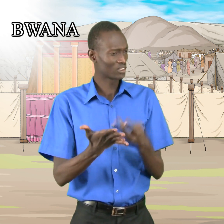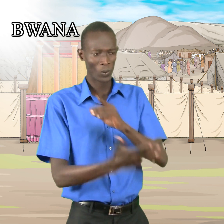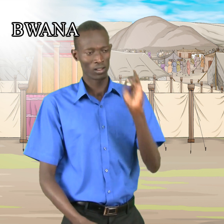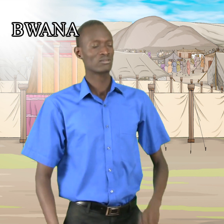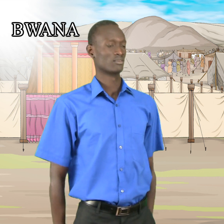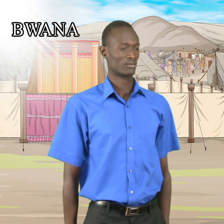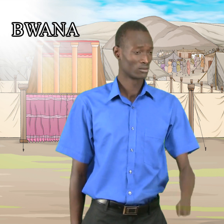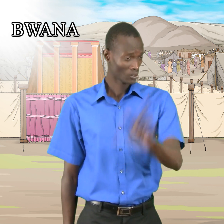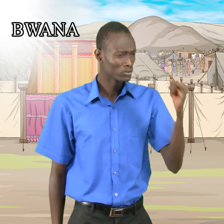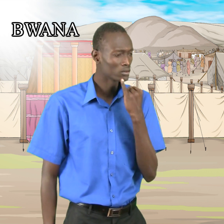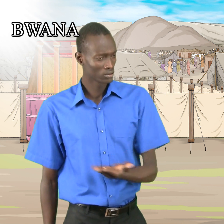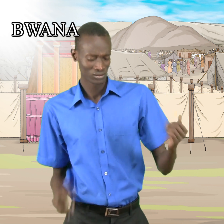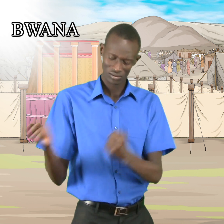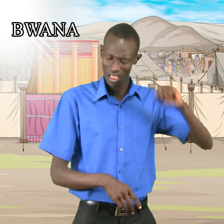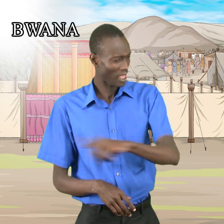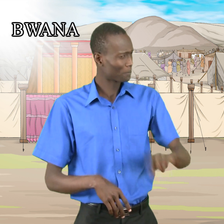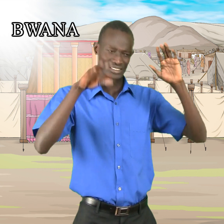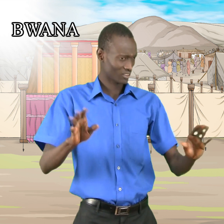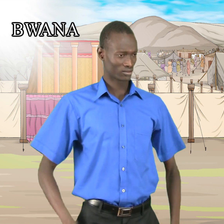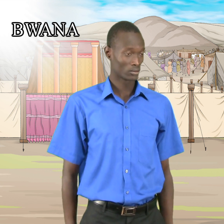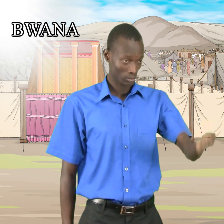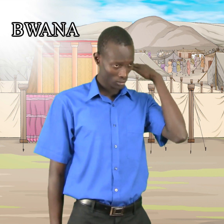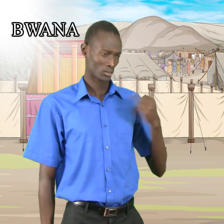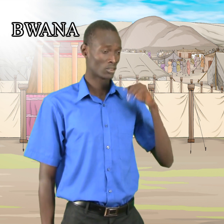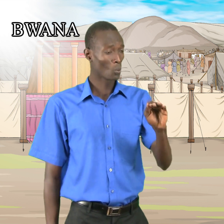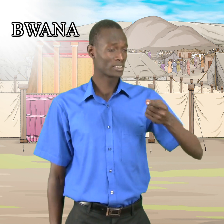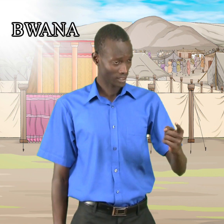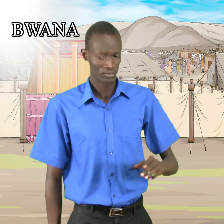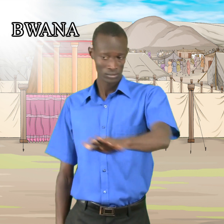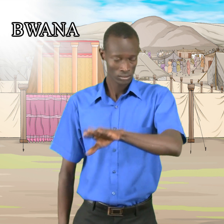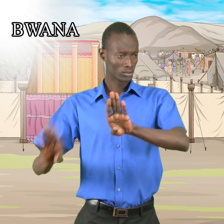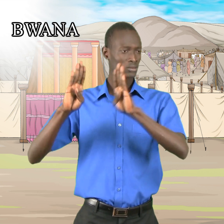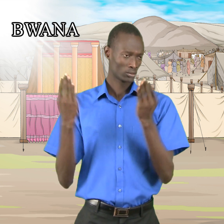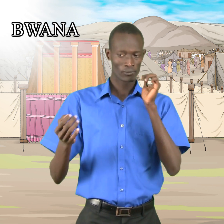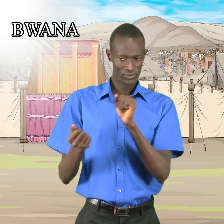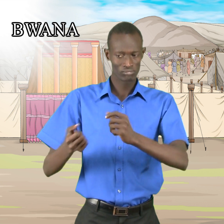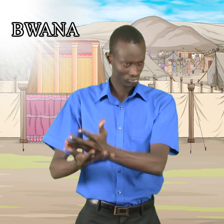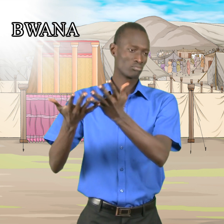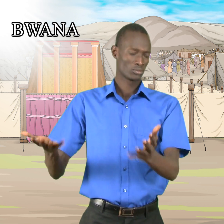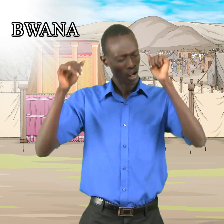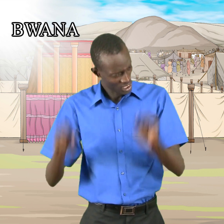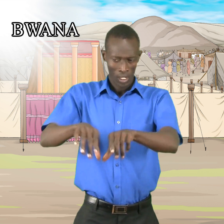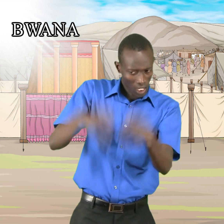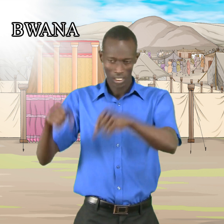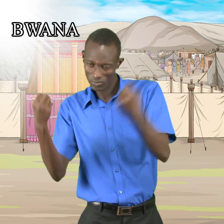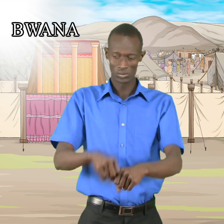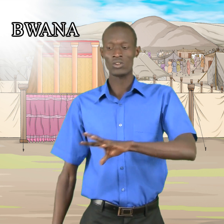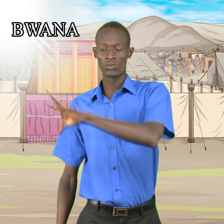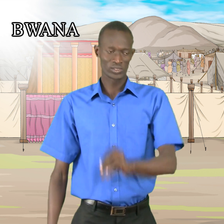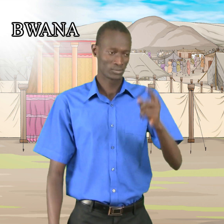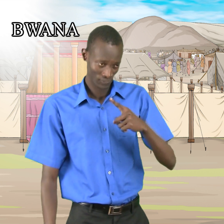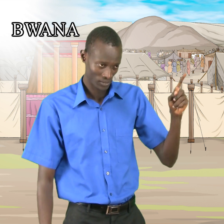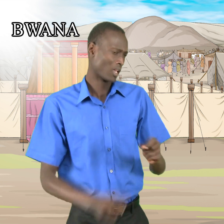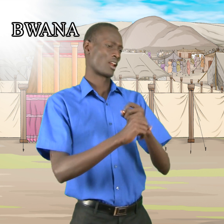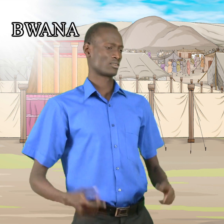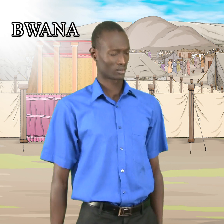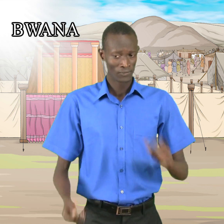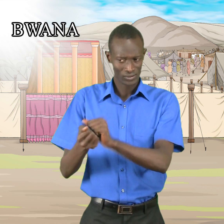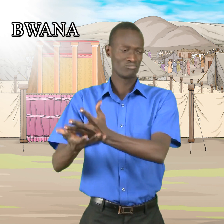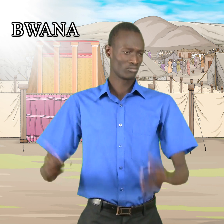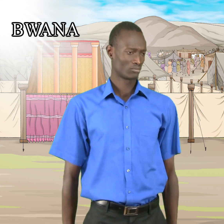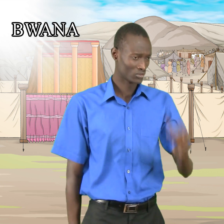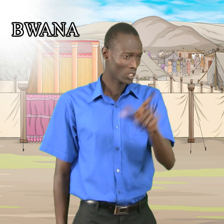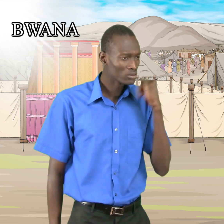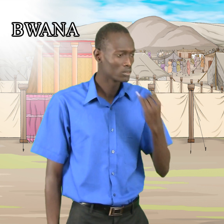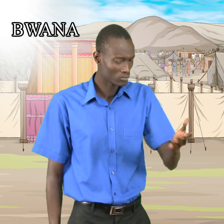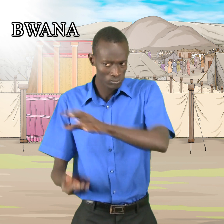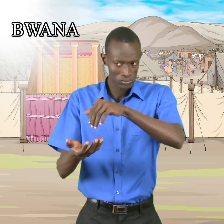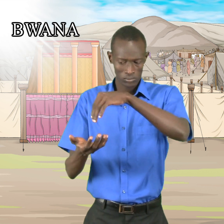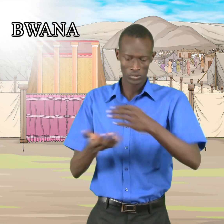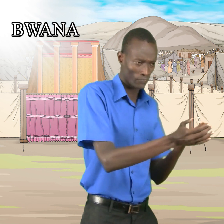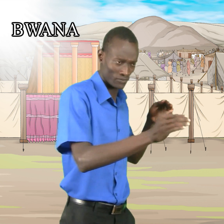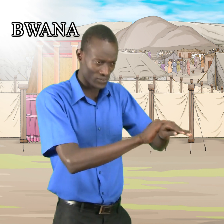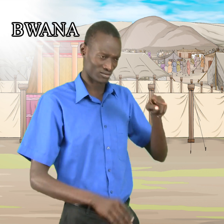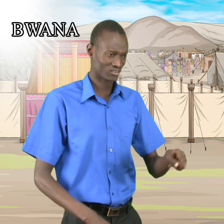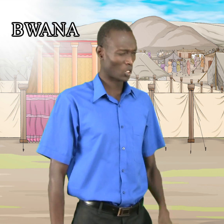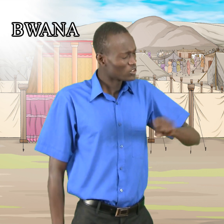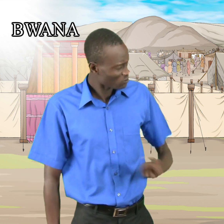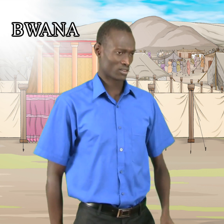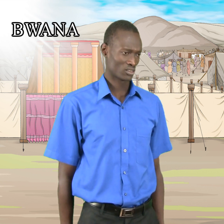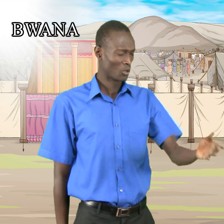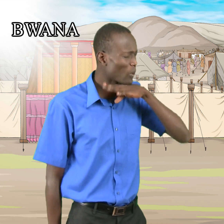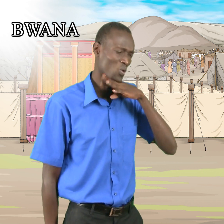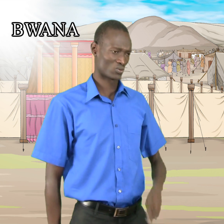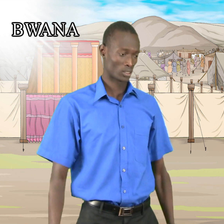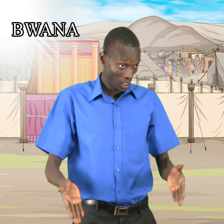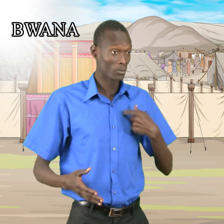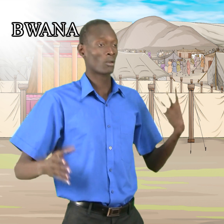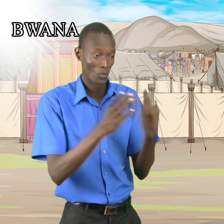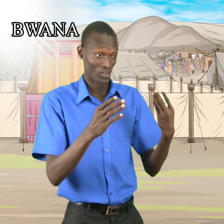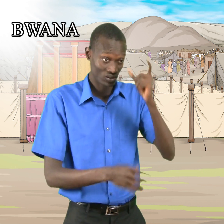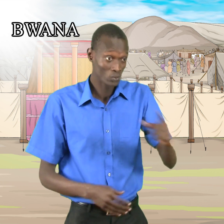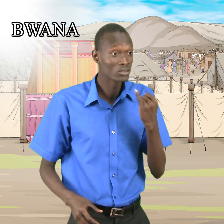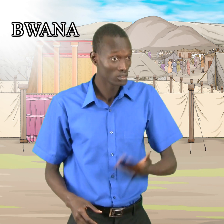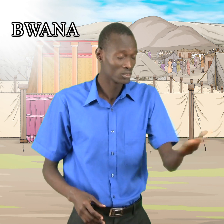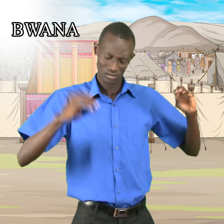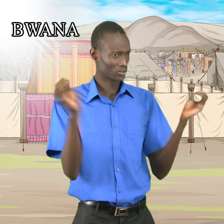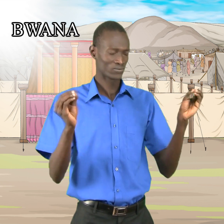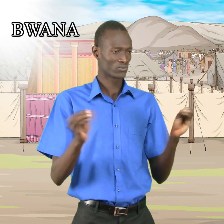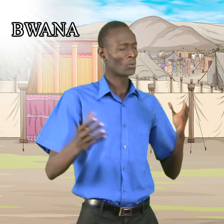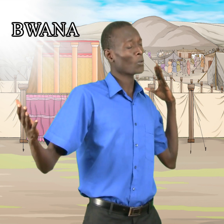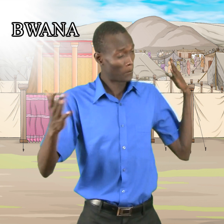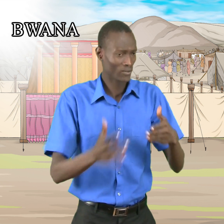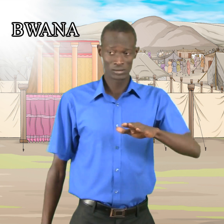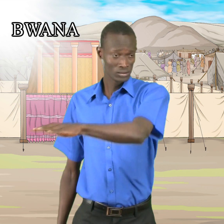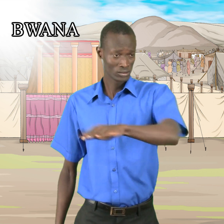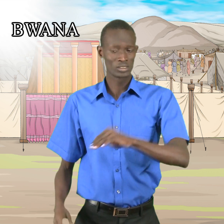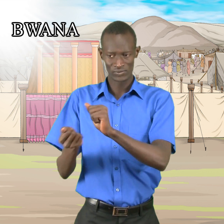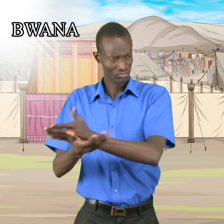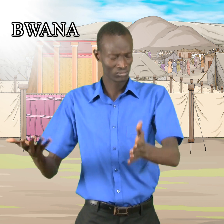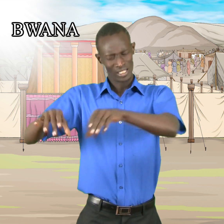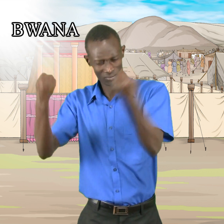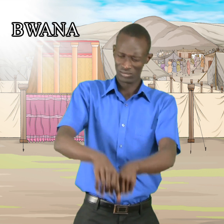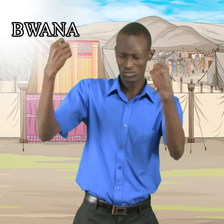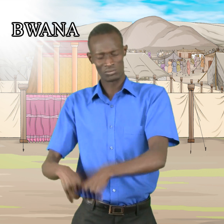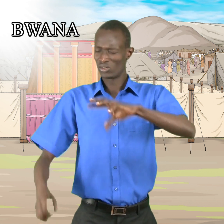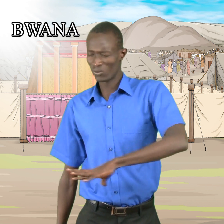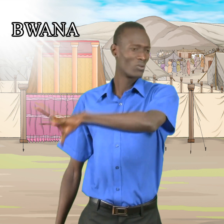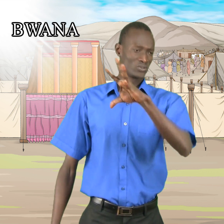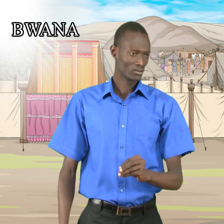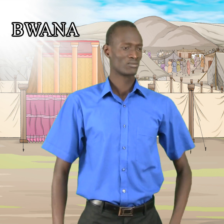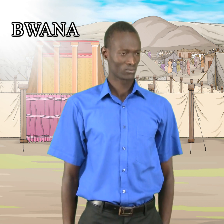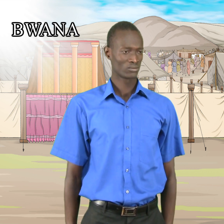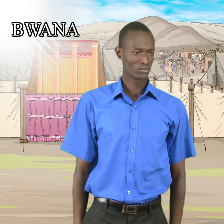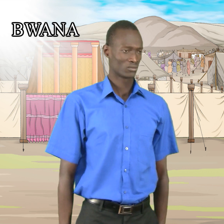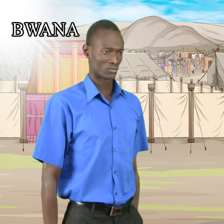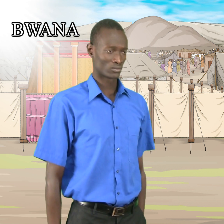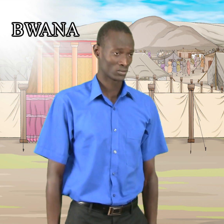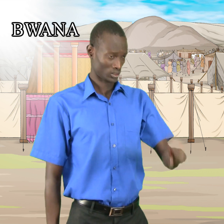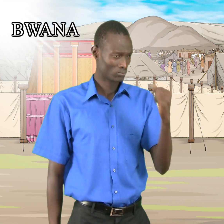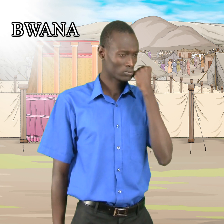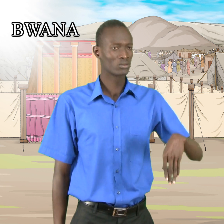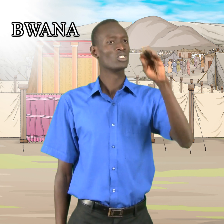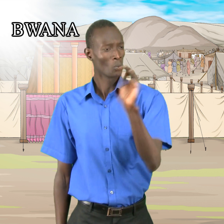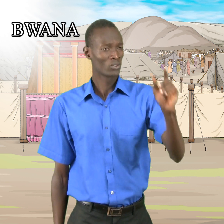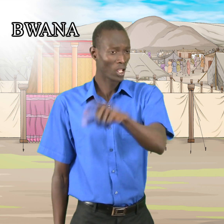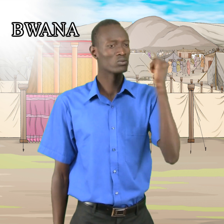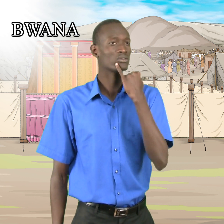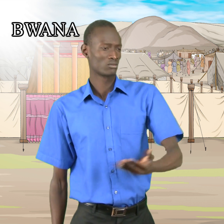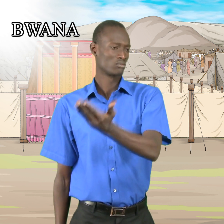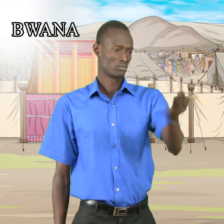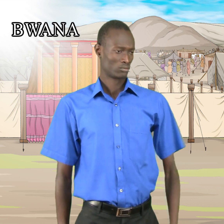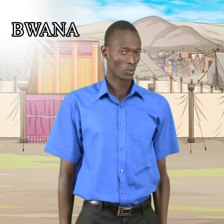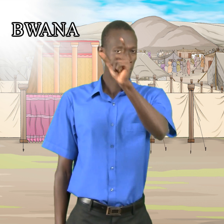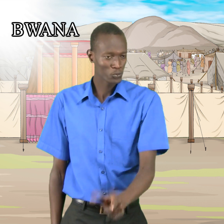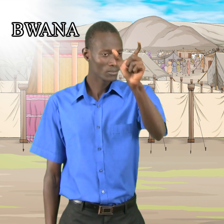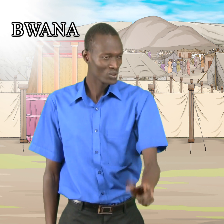Indeed, they have stolen and lied, and they have put these things with their own possessions. This is why the Israelites cannot stand against their enemies. They will turn their backs and run from their enemies, because they themselves have been set apart for destruction.